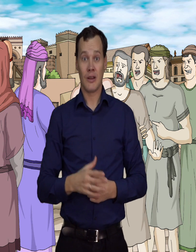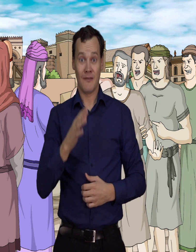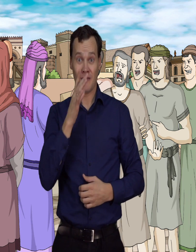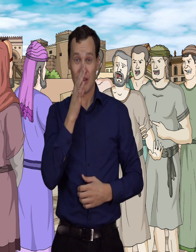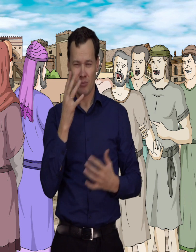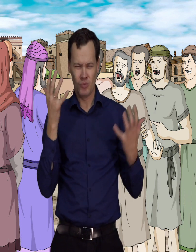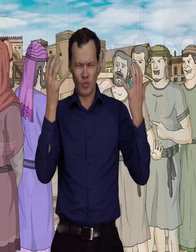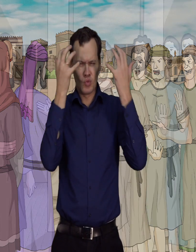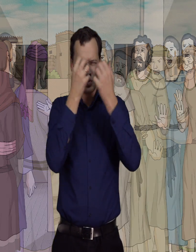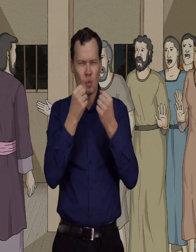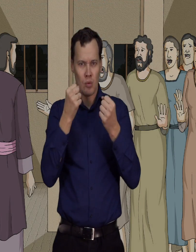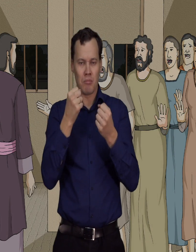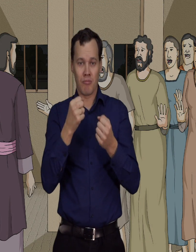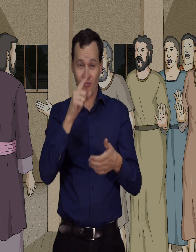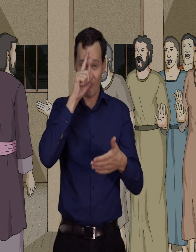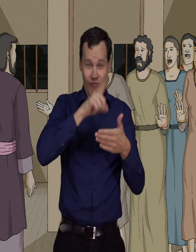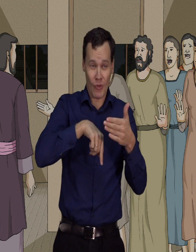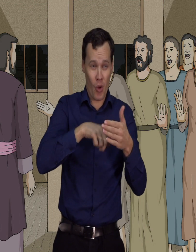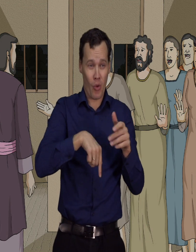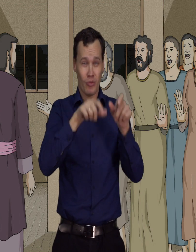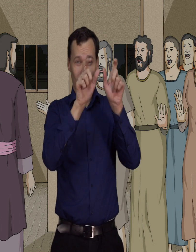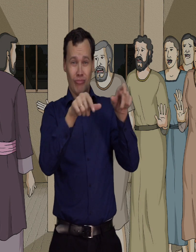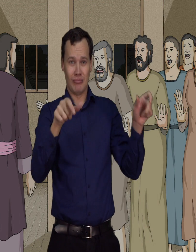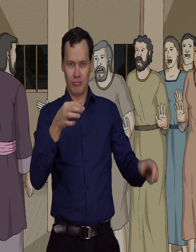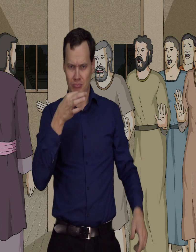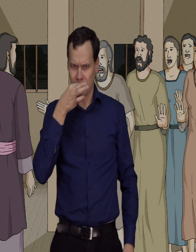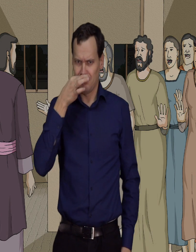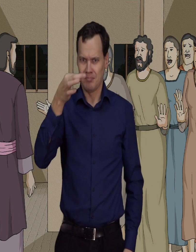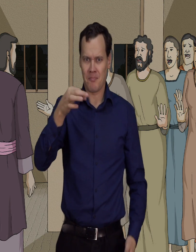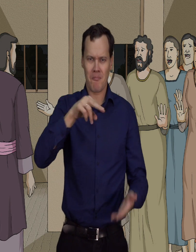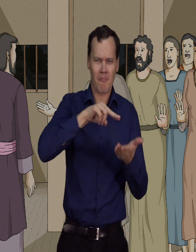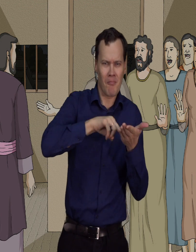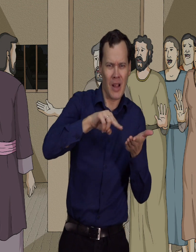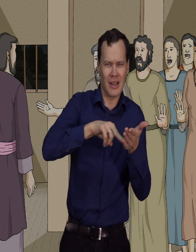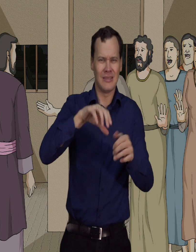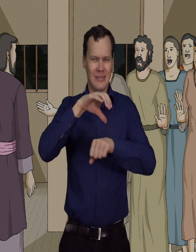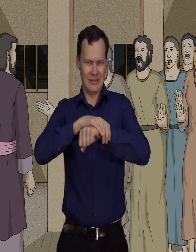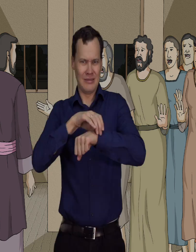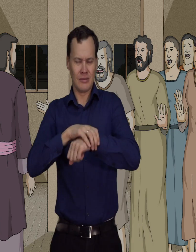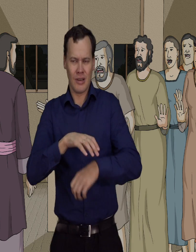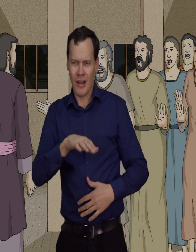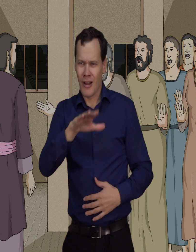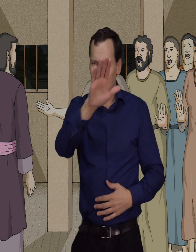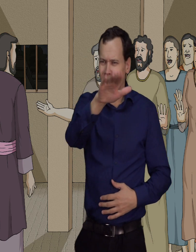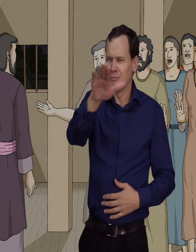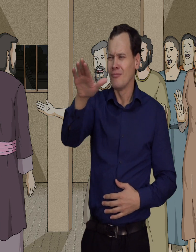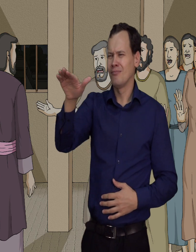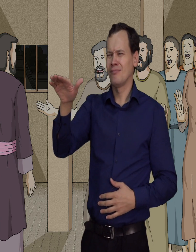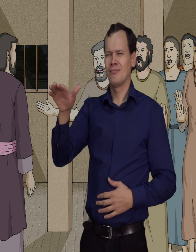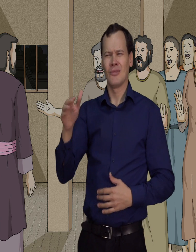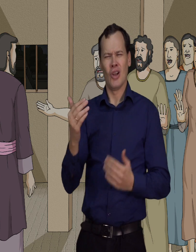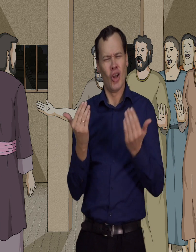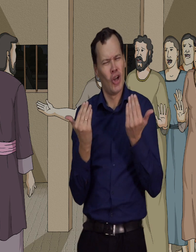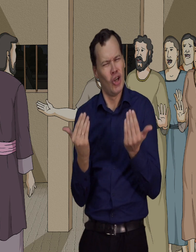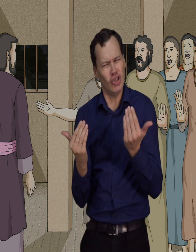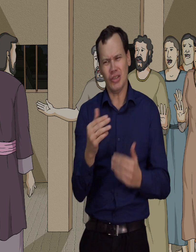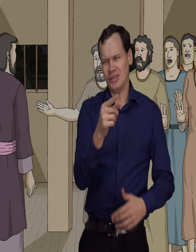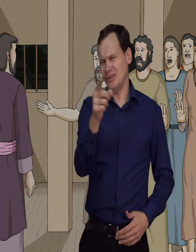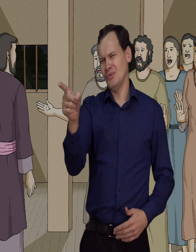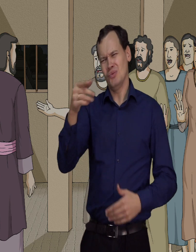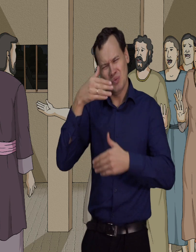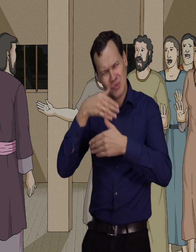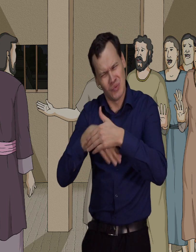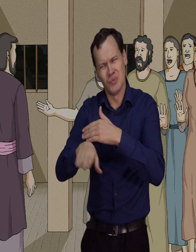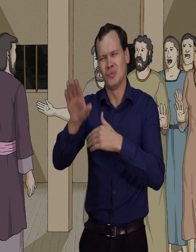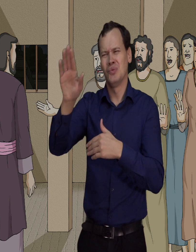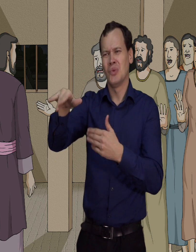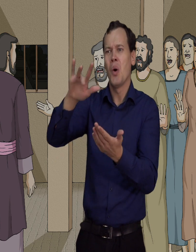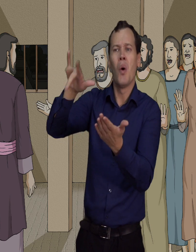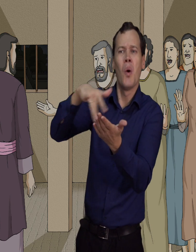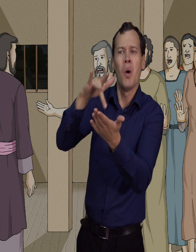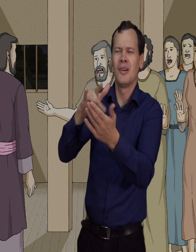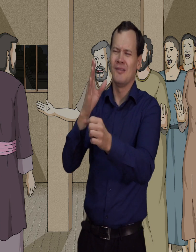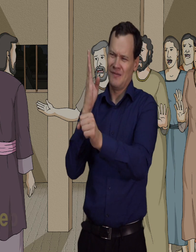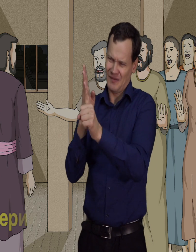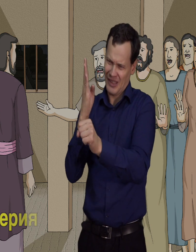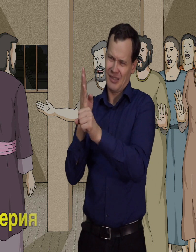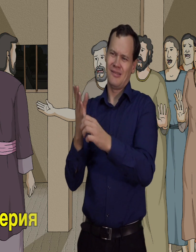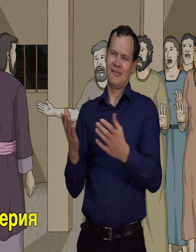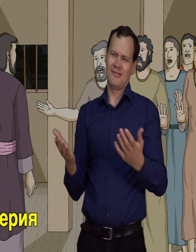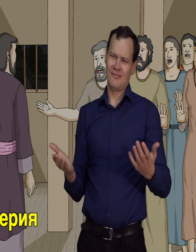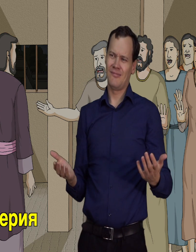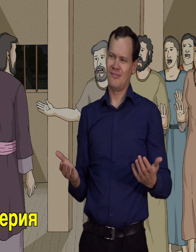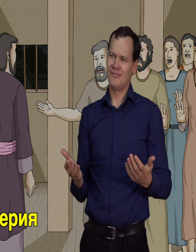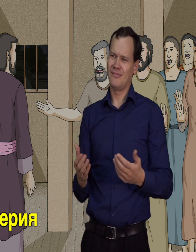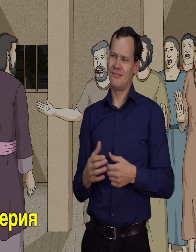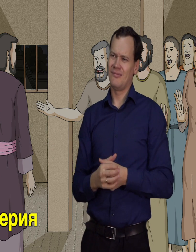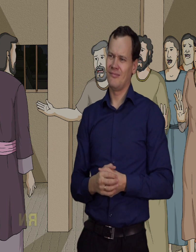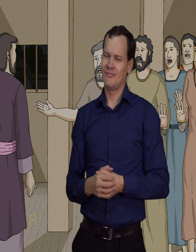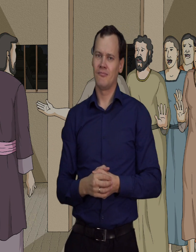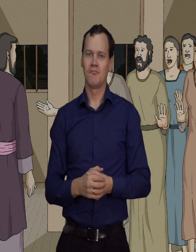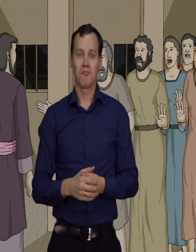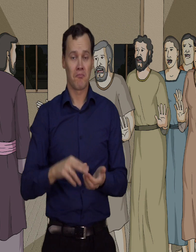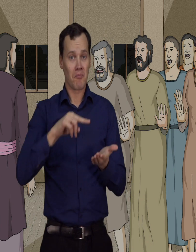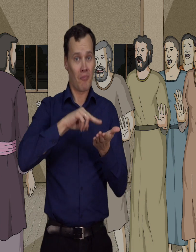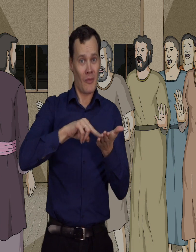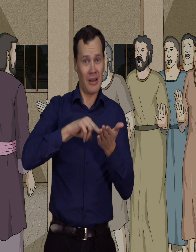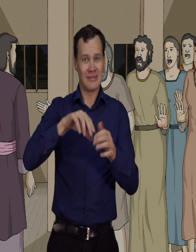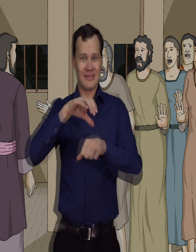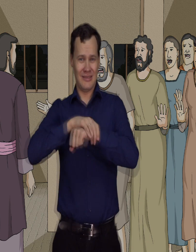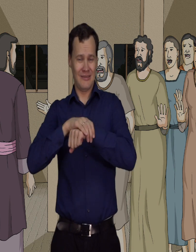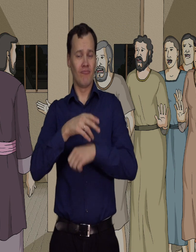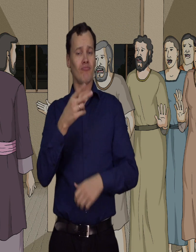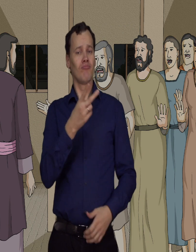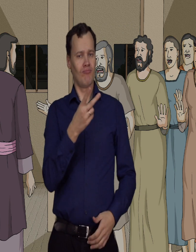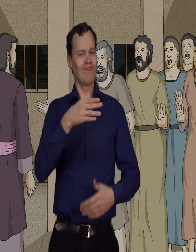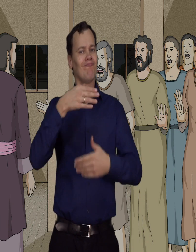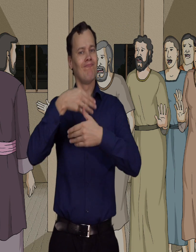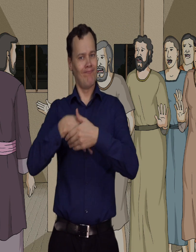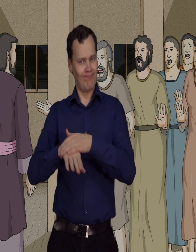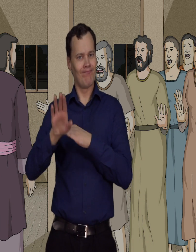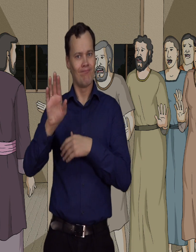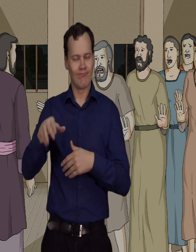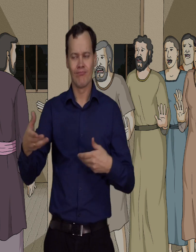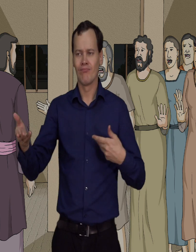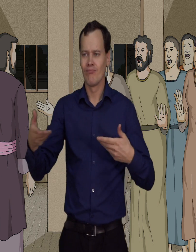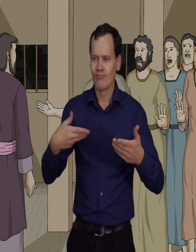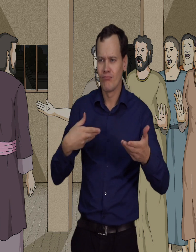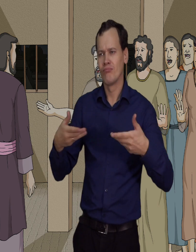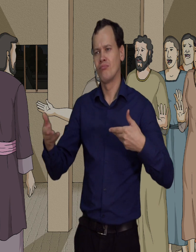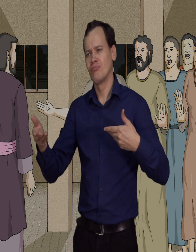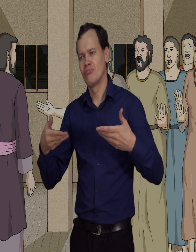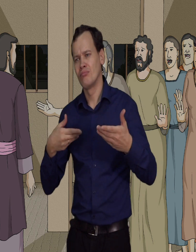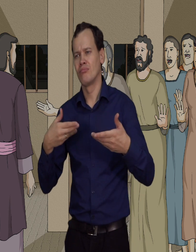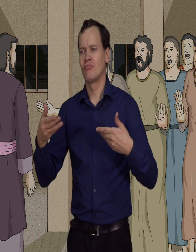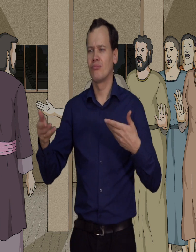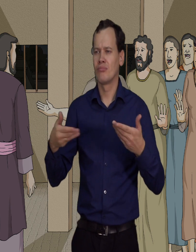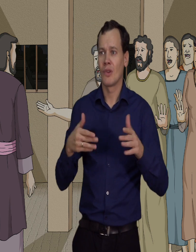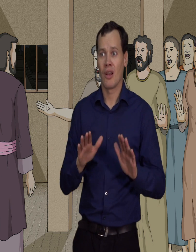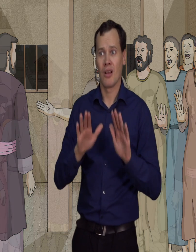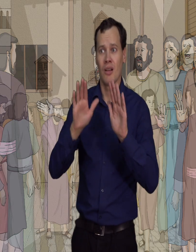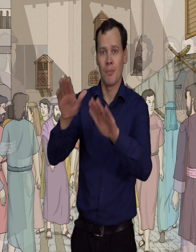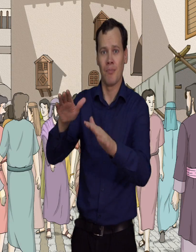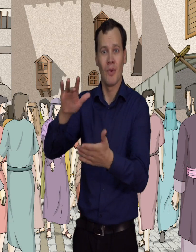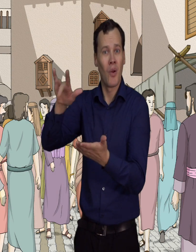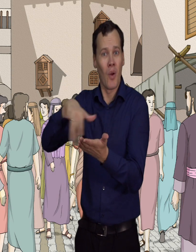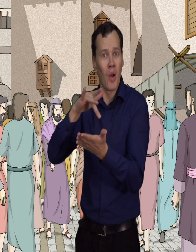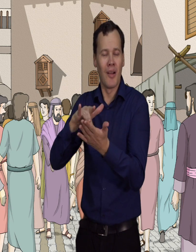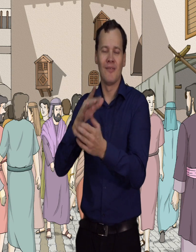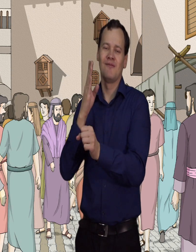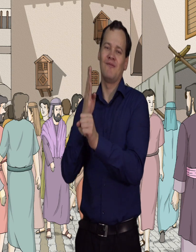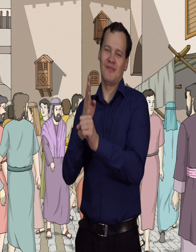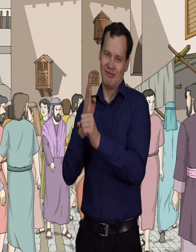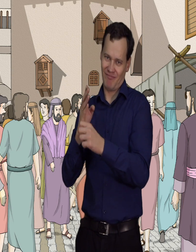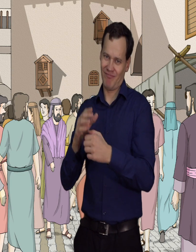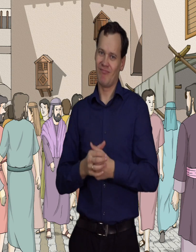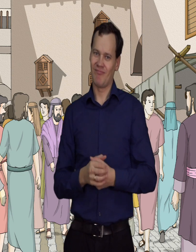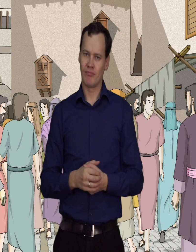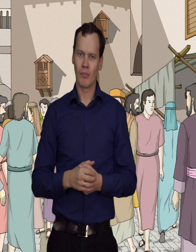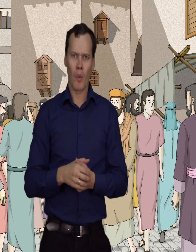As soon as night had fallen, the brothers sent Paul and Silas away to Berea.